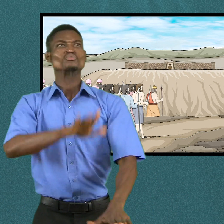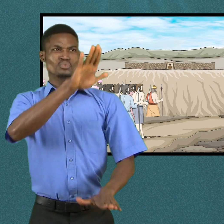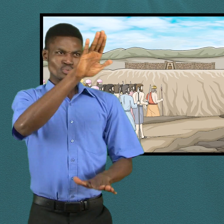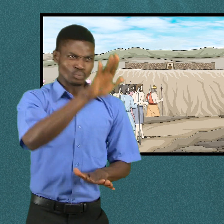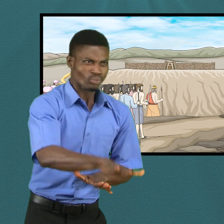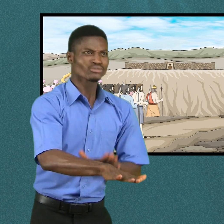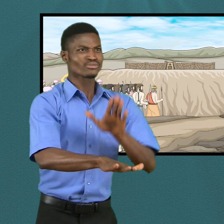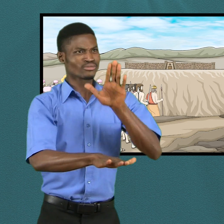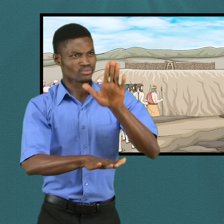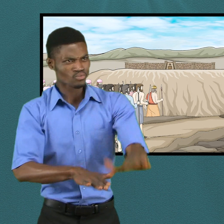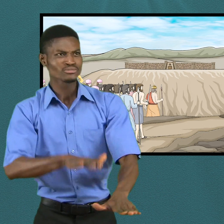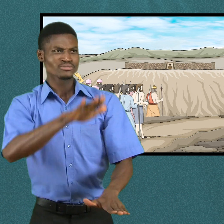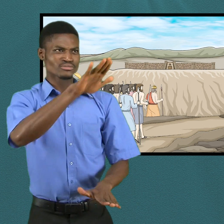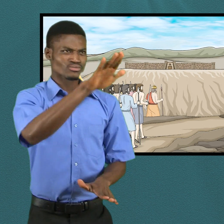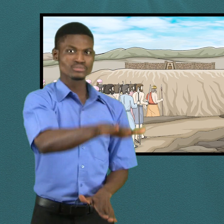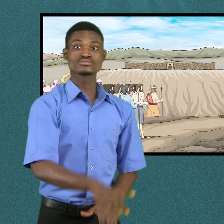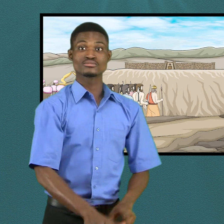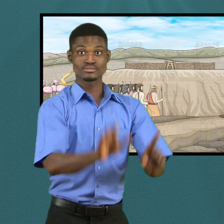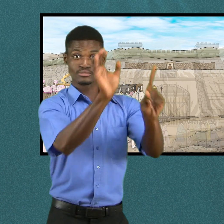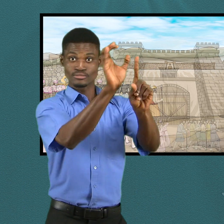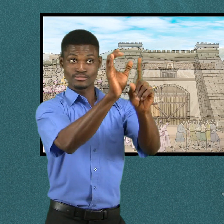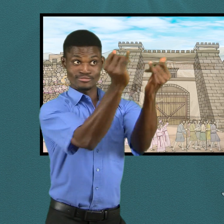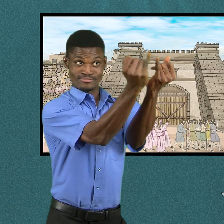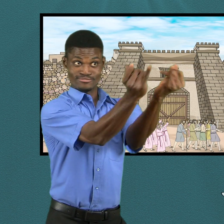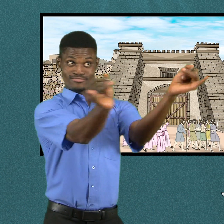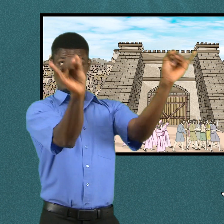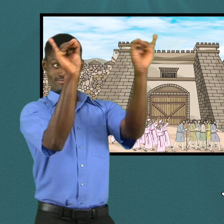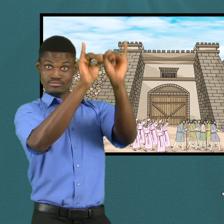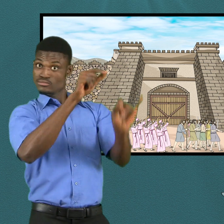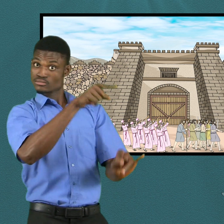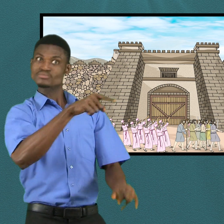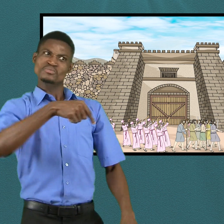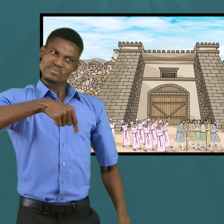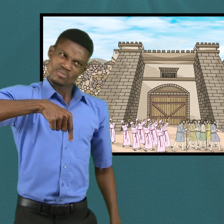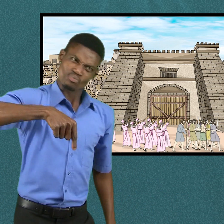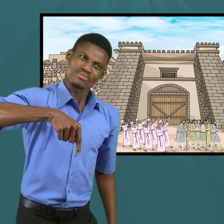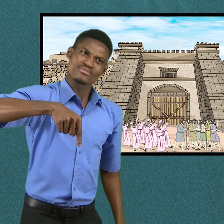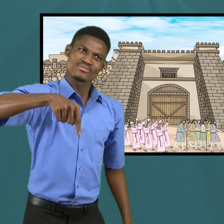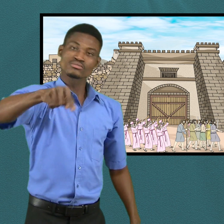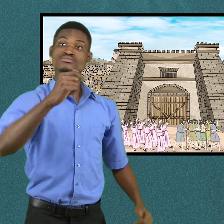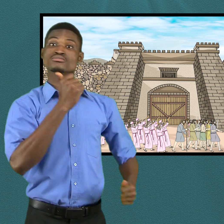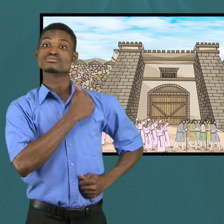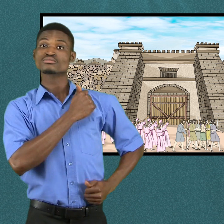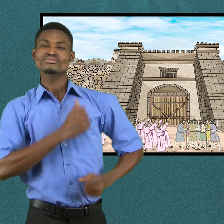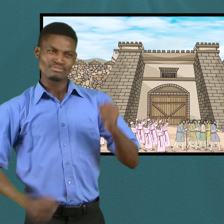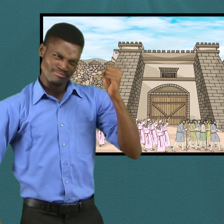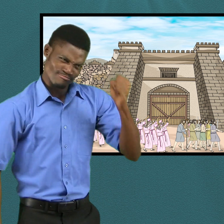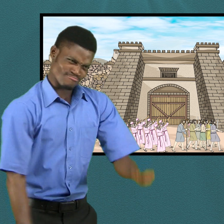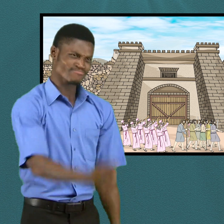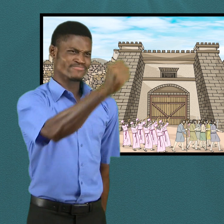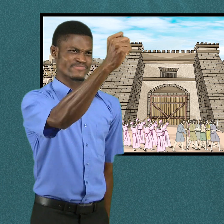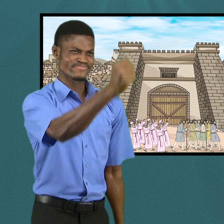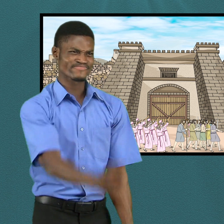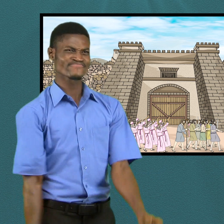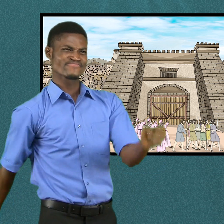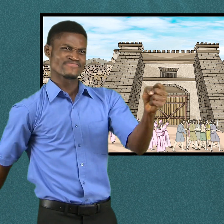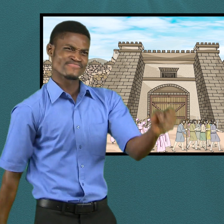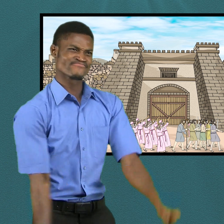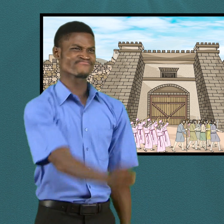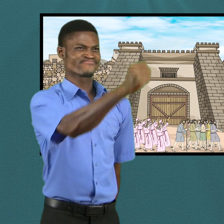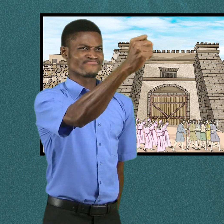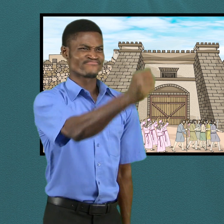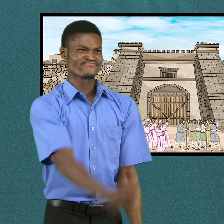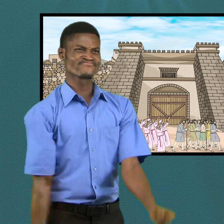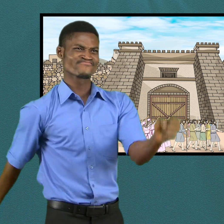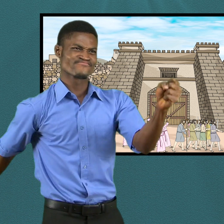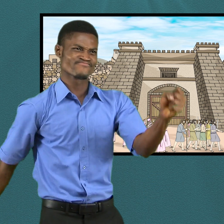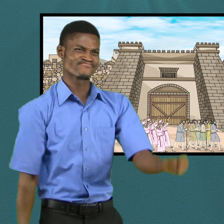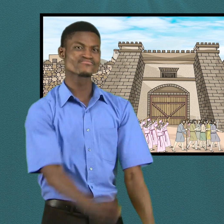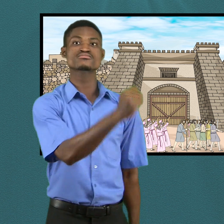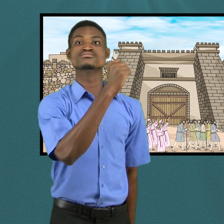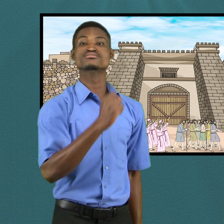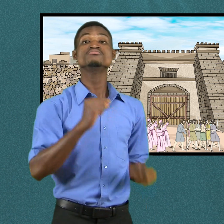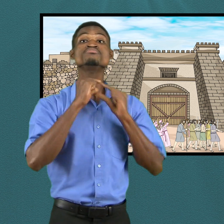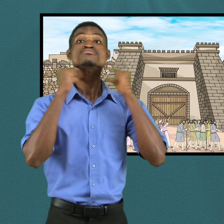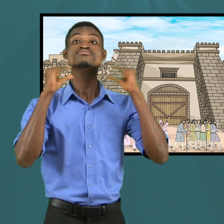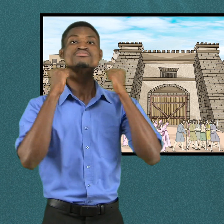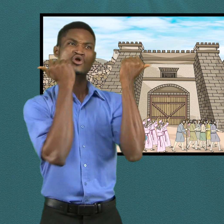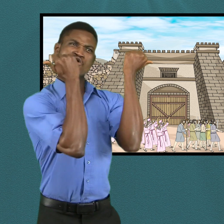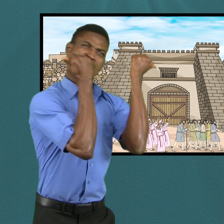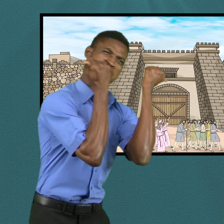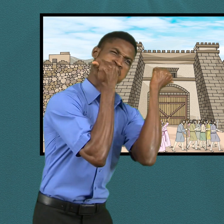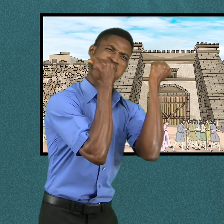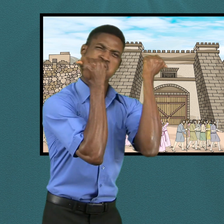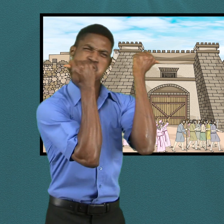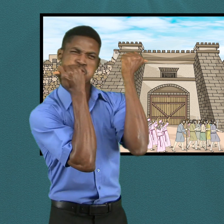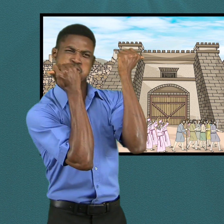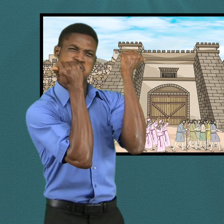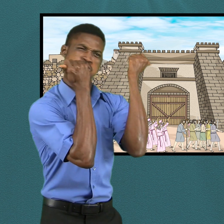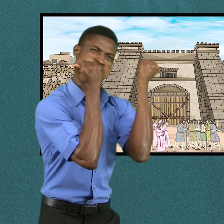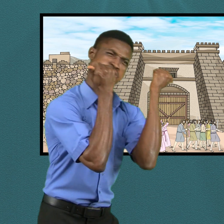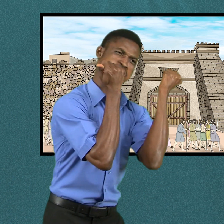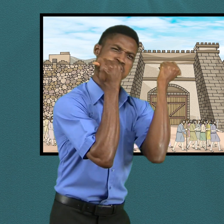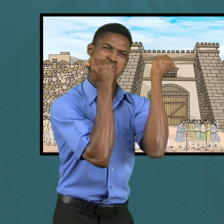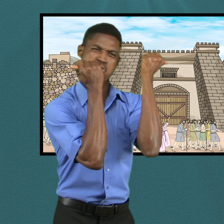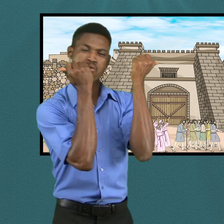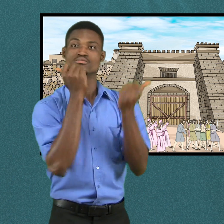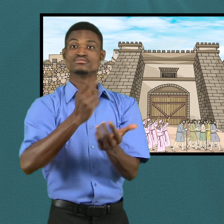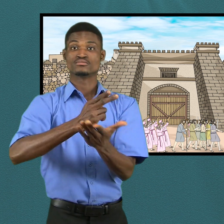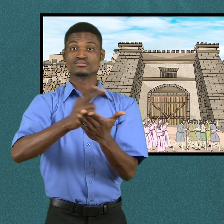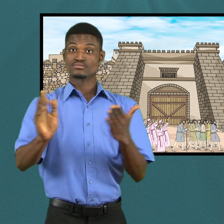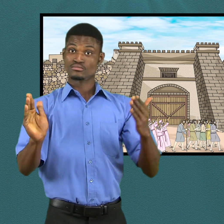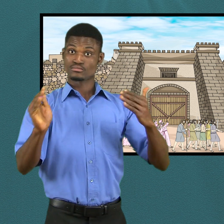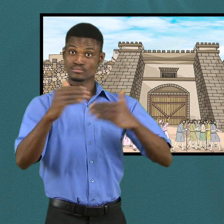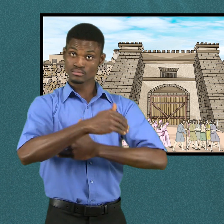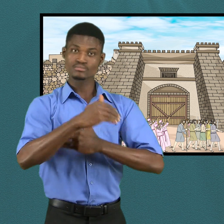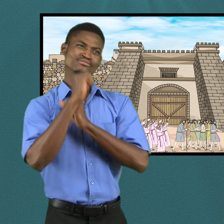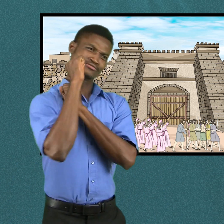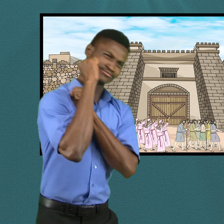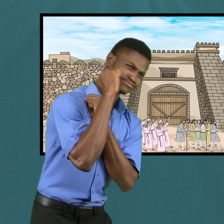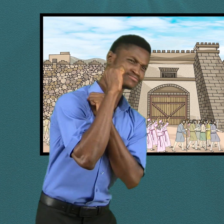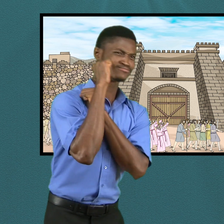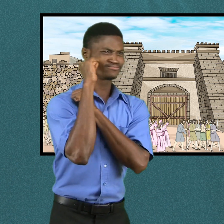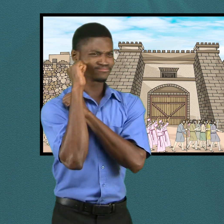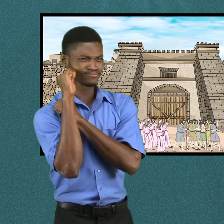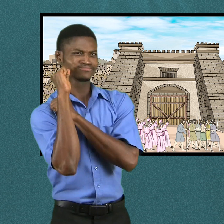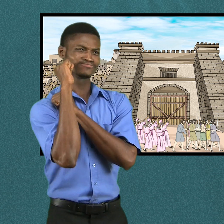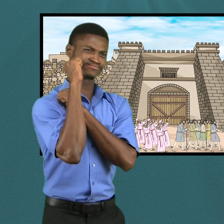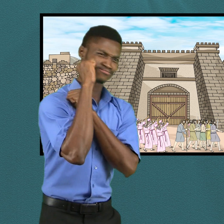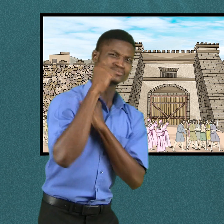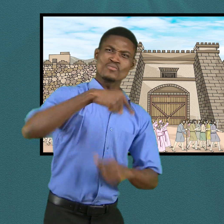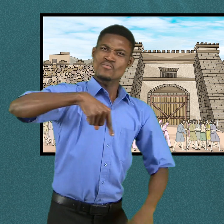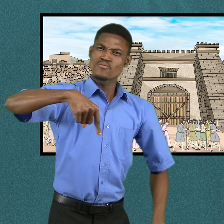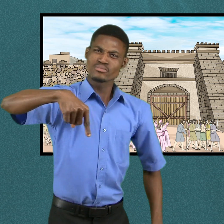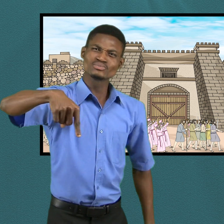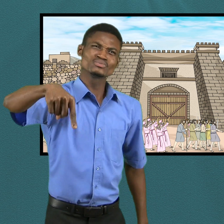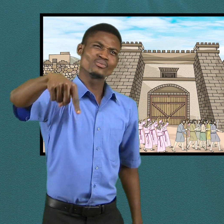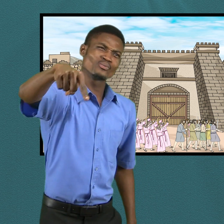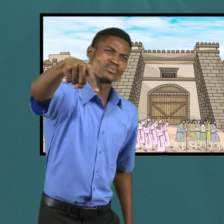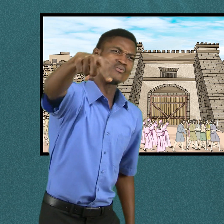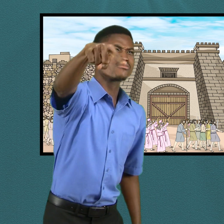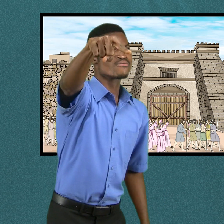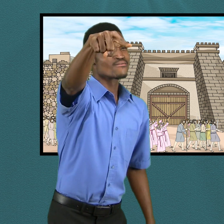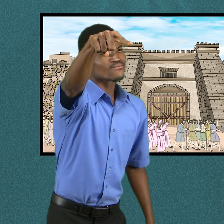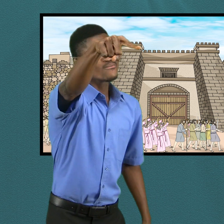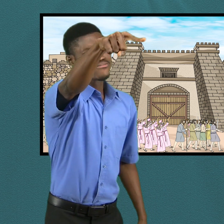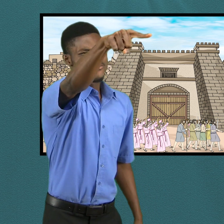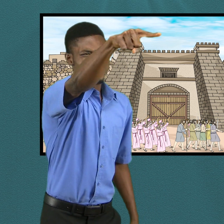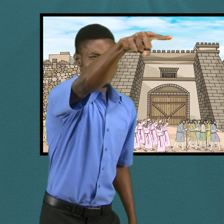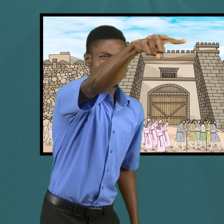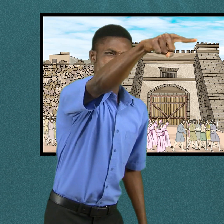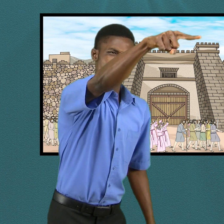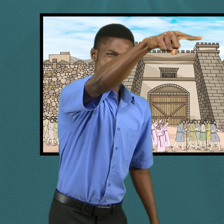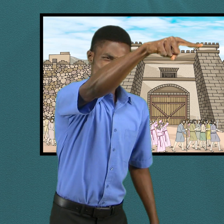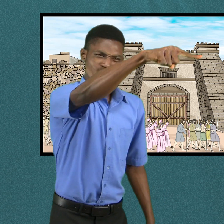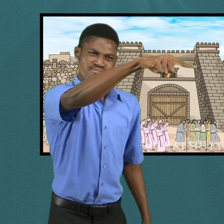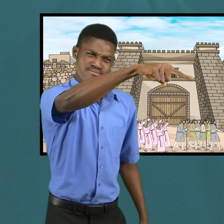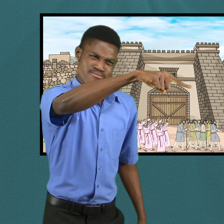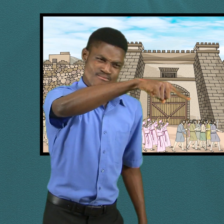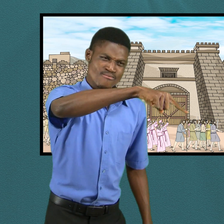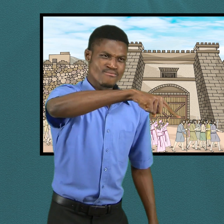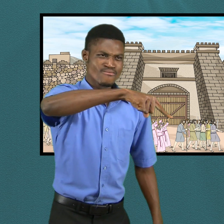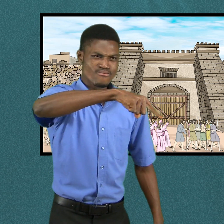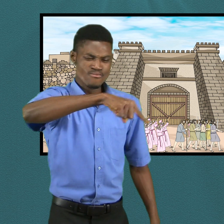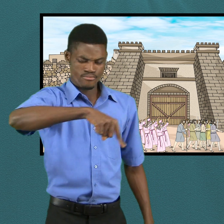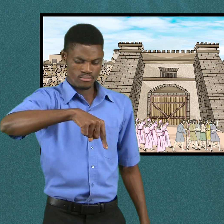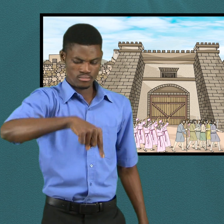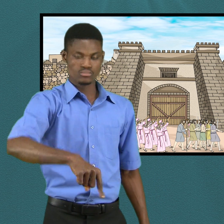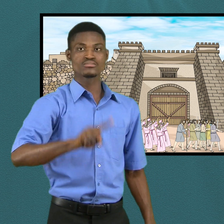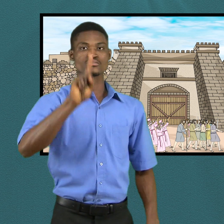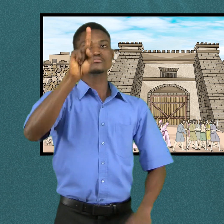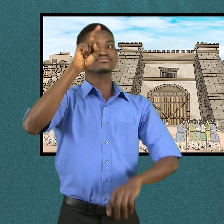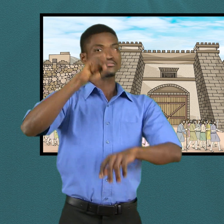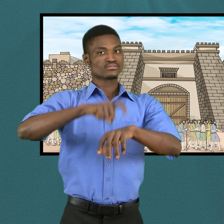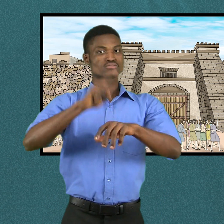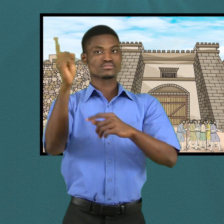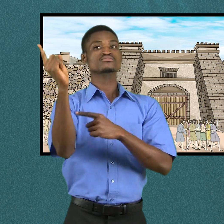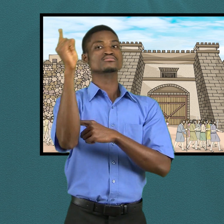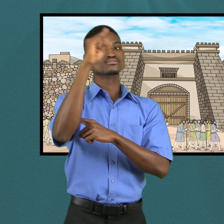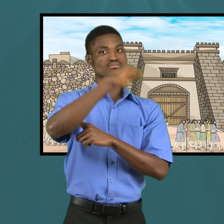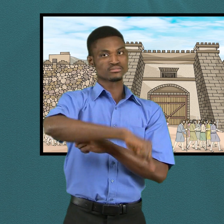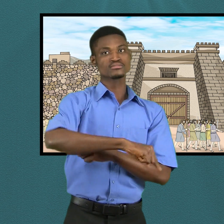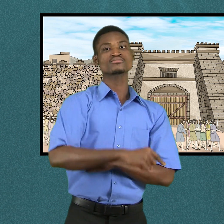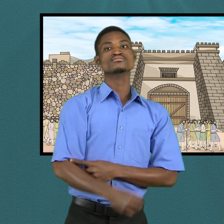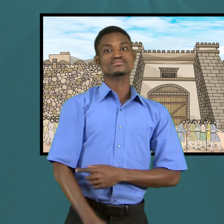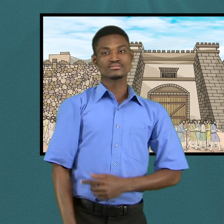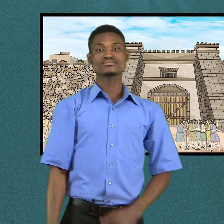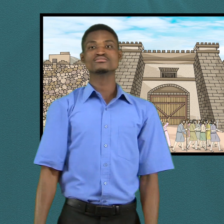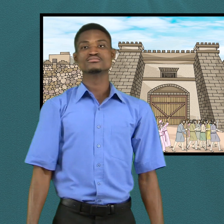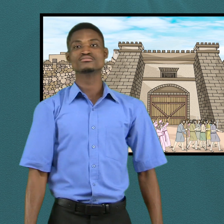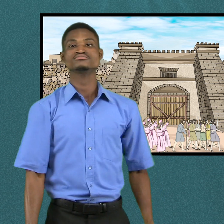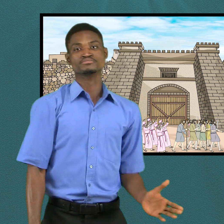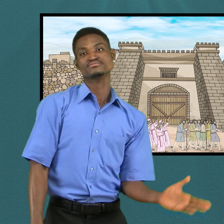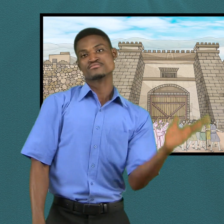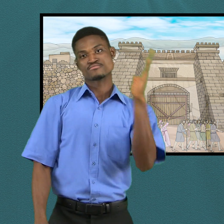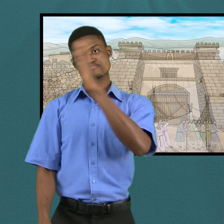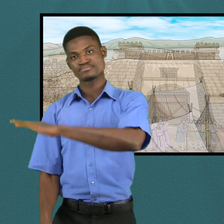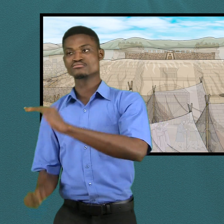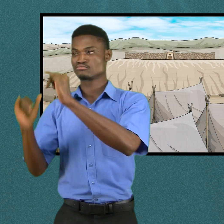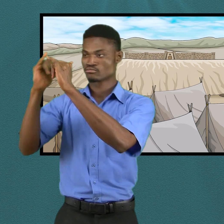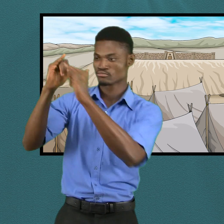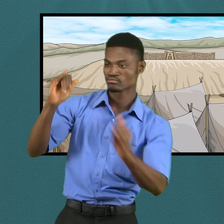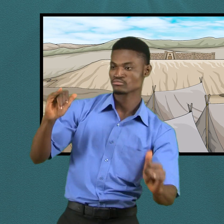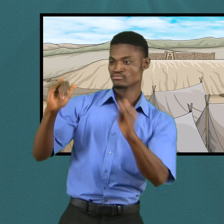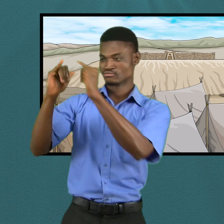So he had the ark of the LORD carried around the city, circling it once.